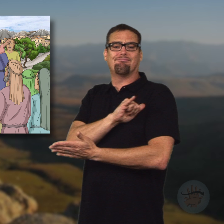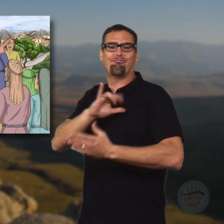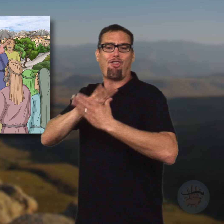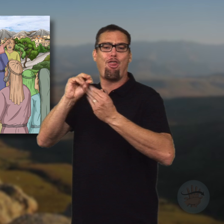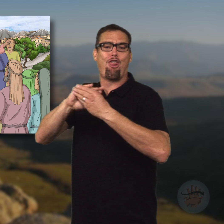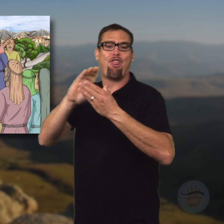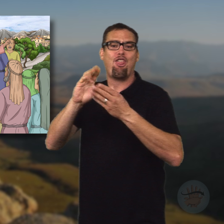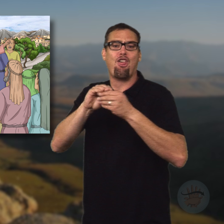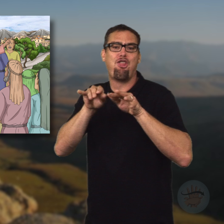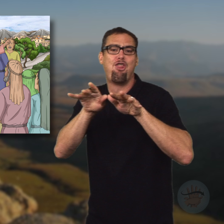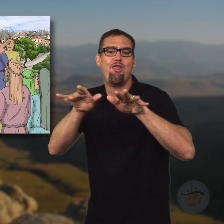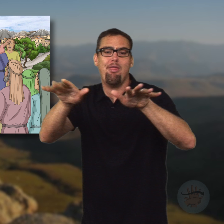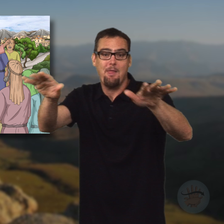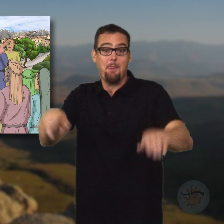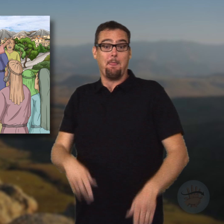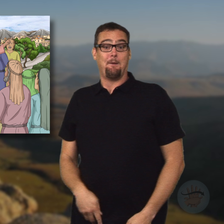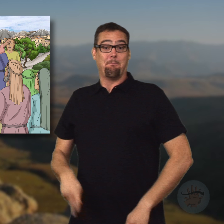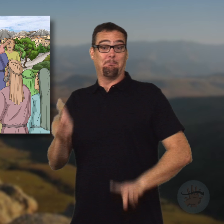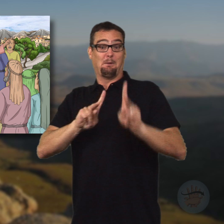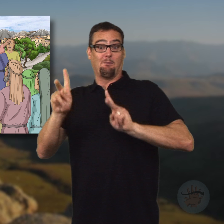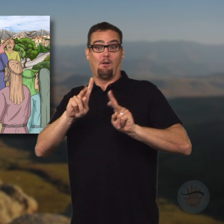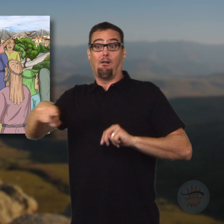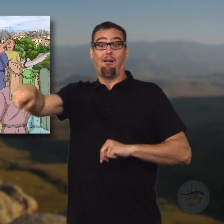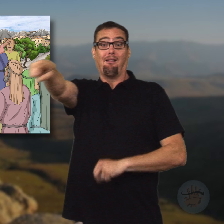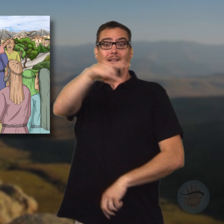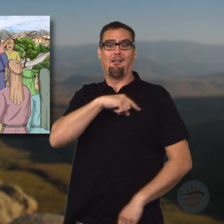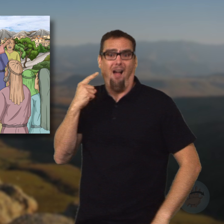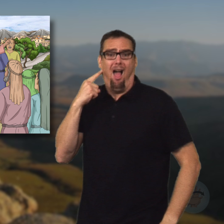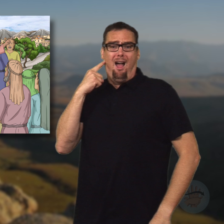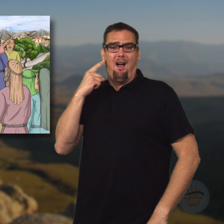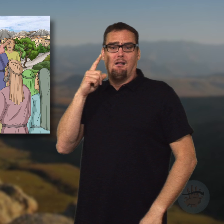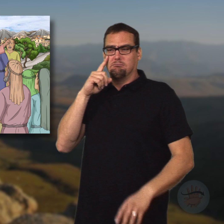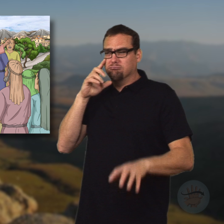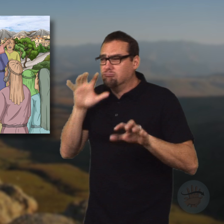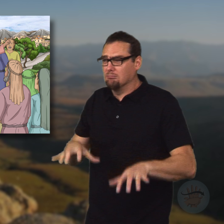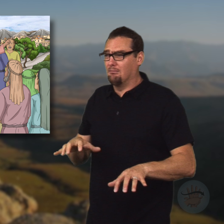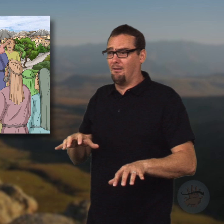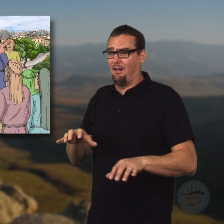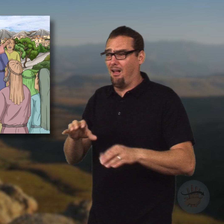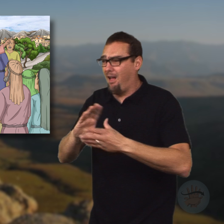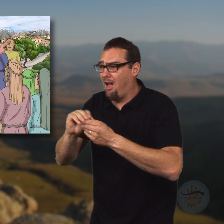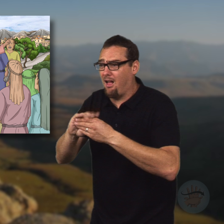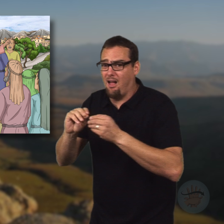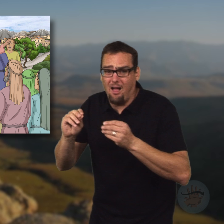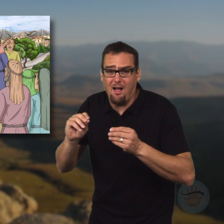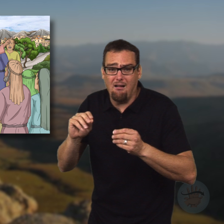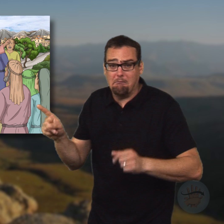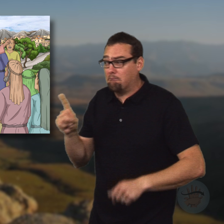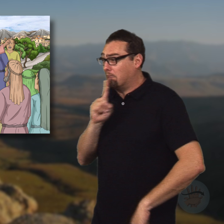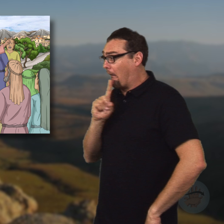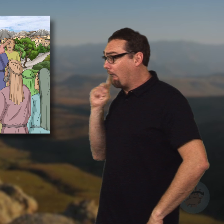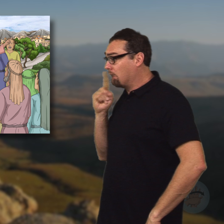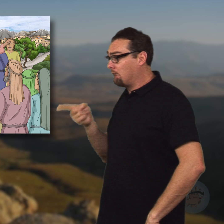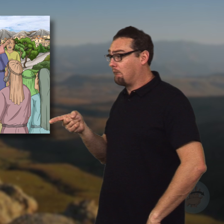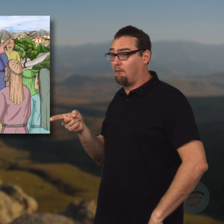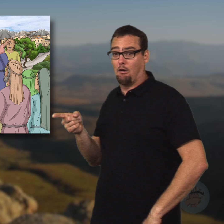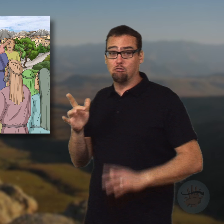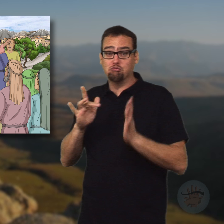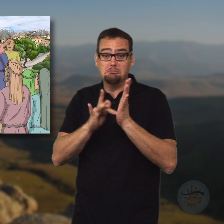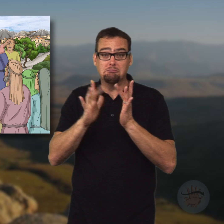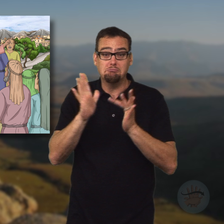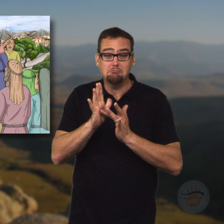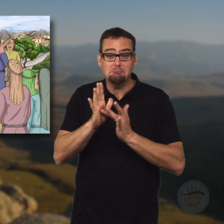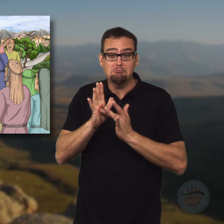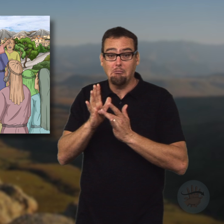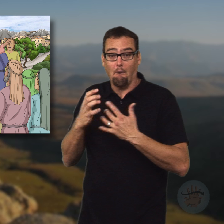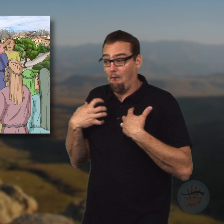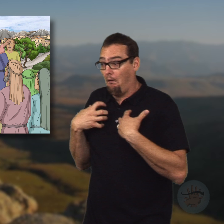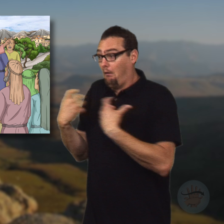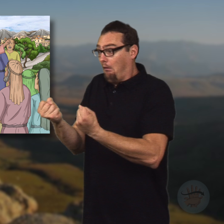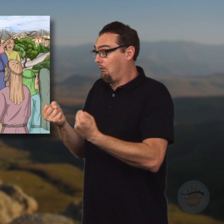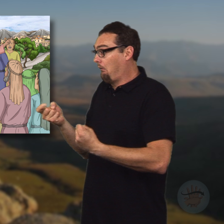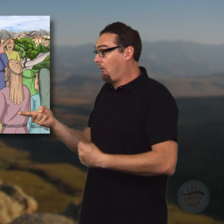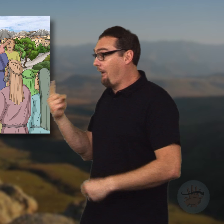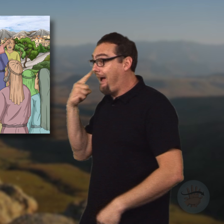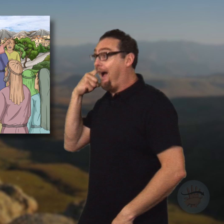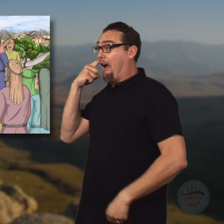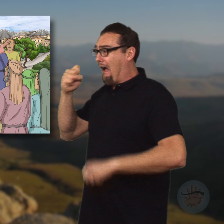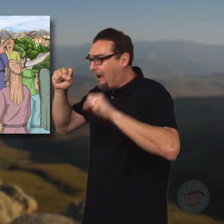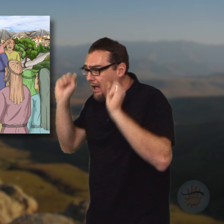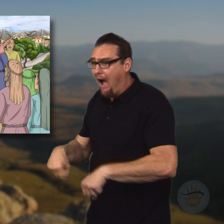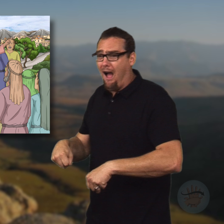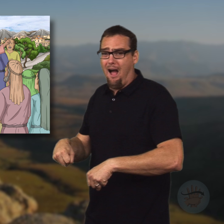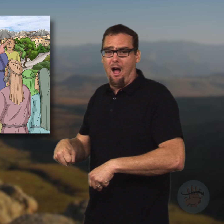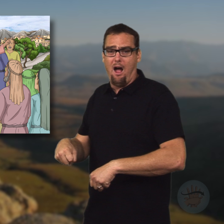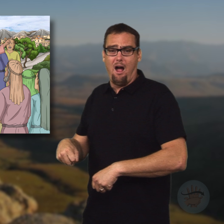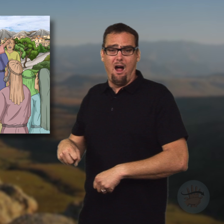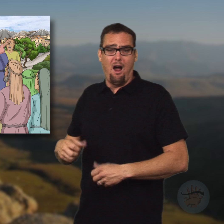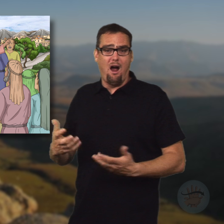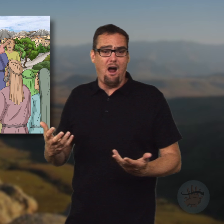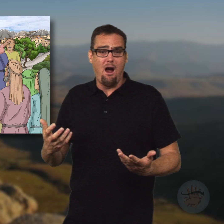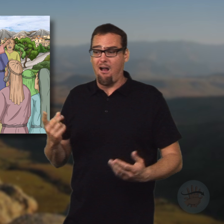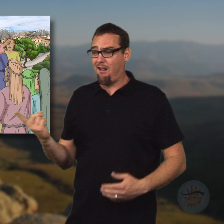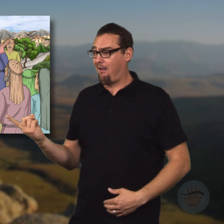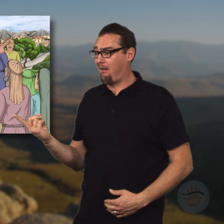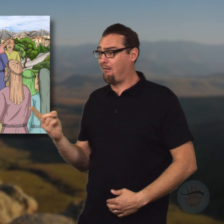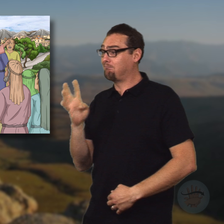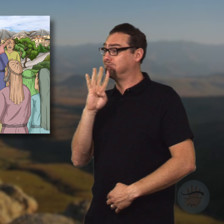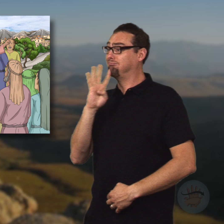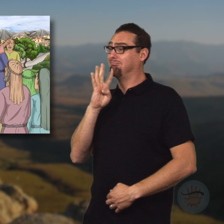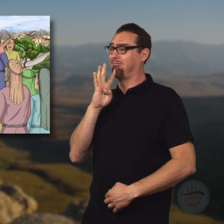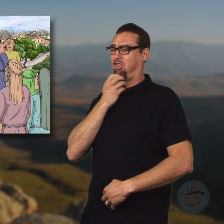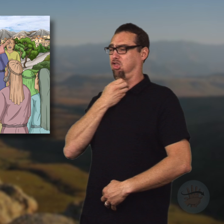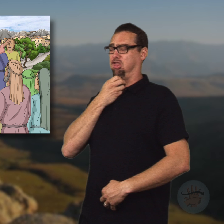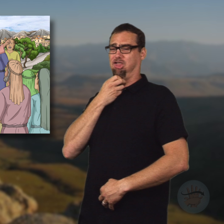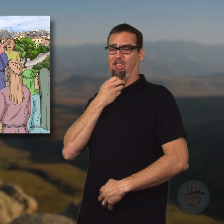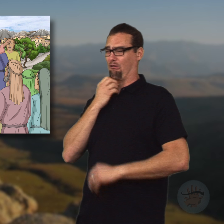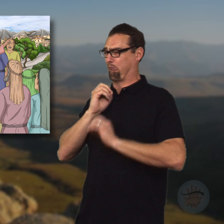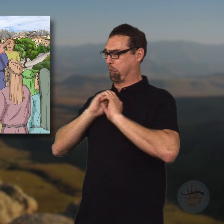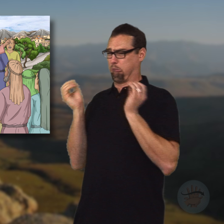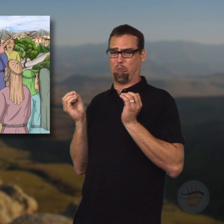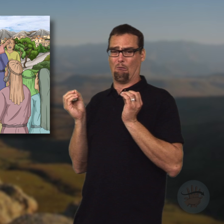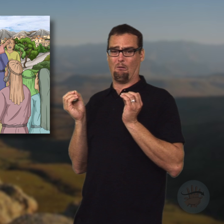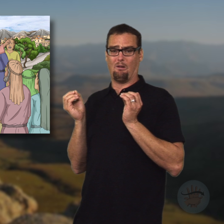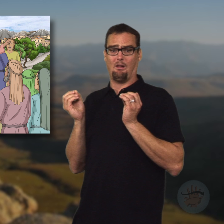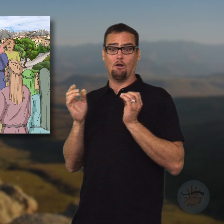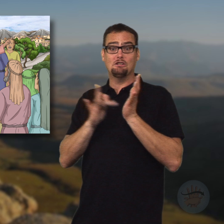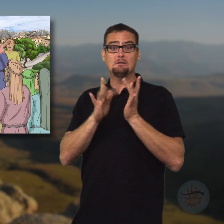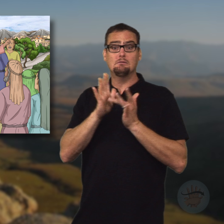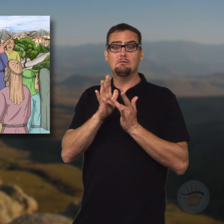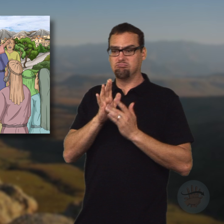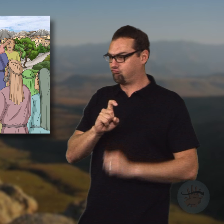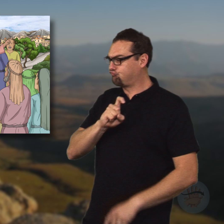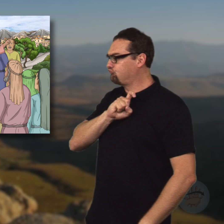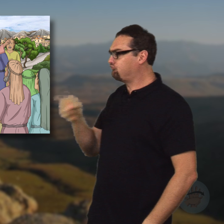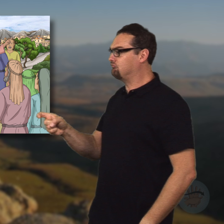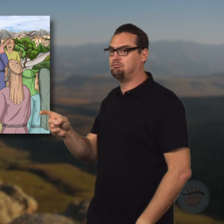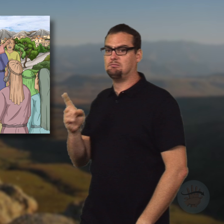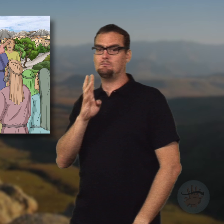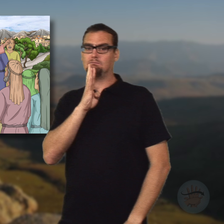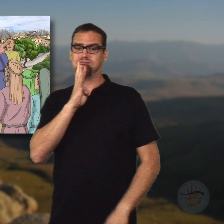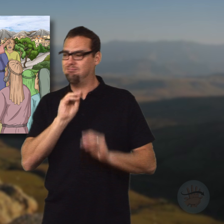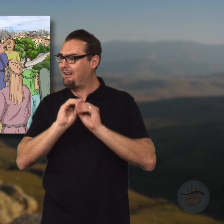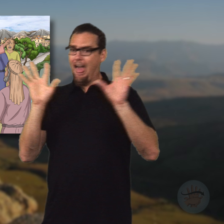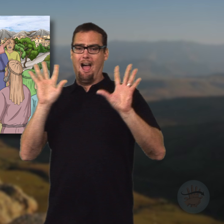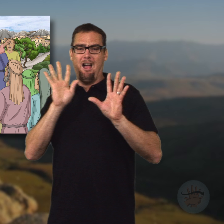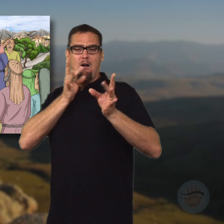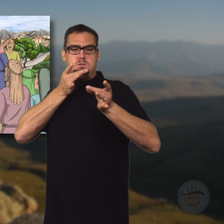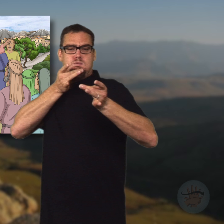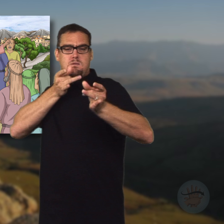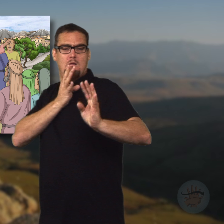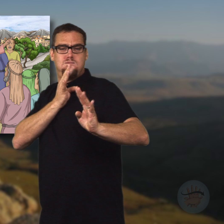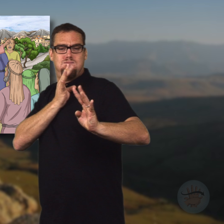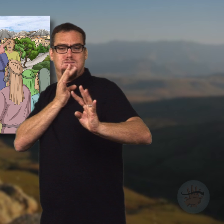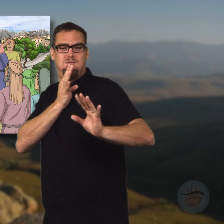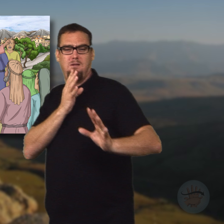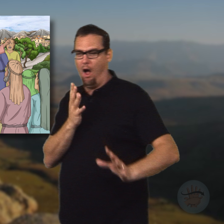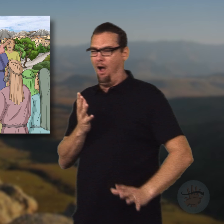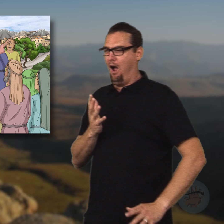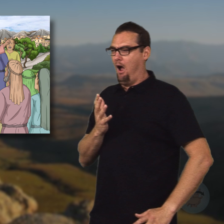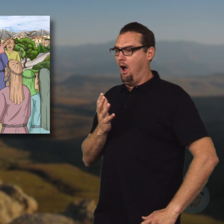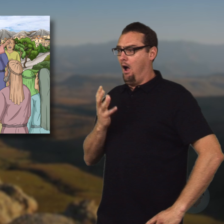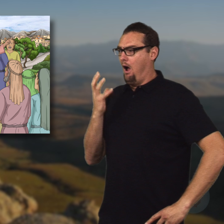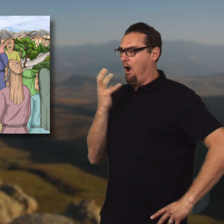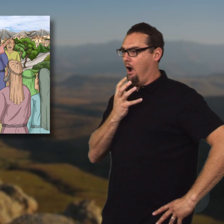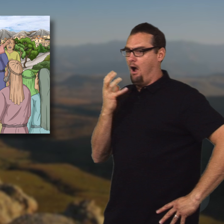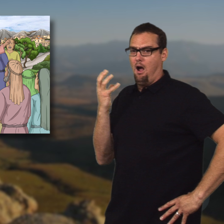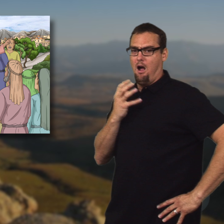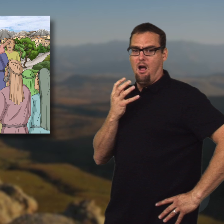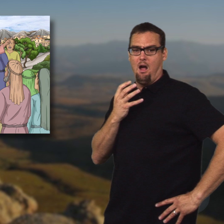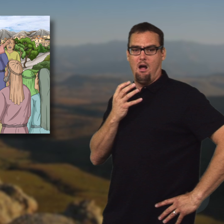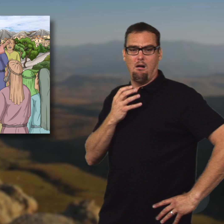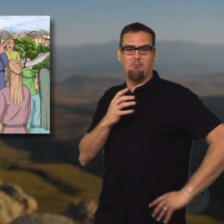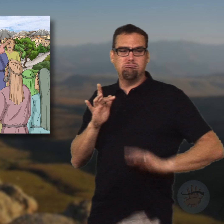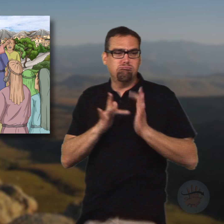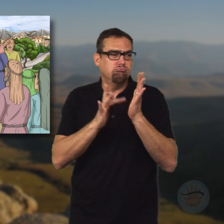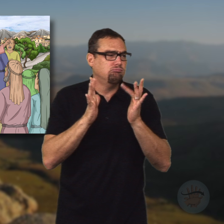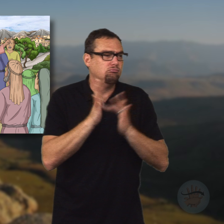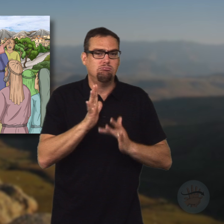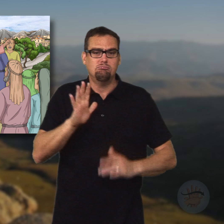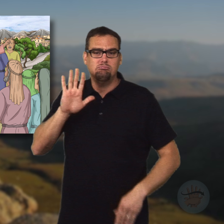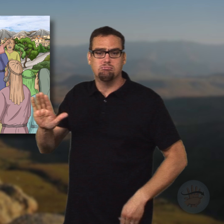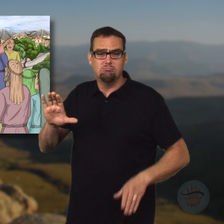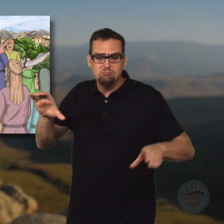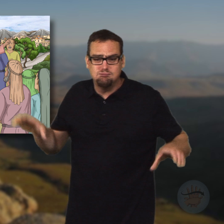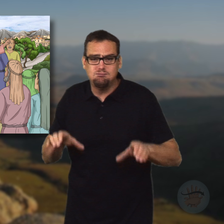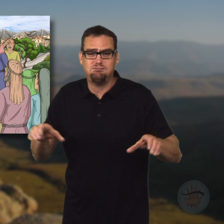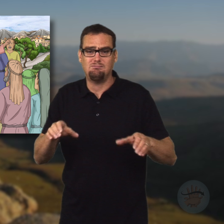The people were utterly astonished and said, “He has done all things well!